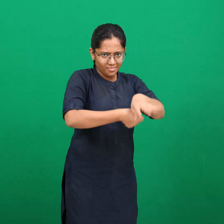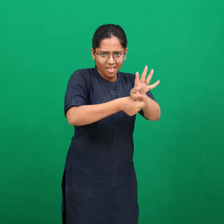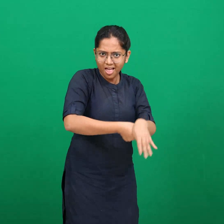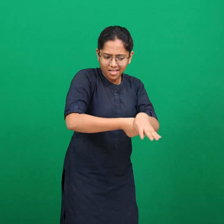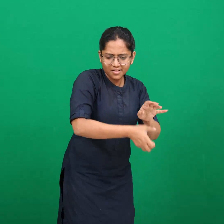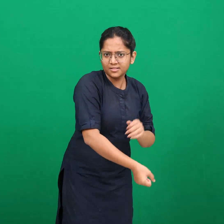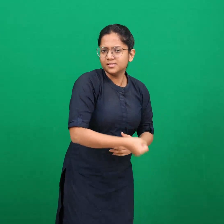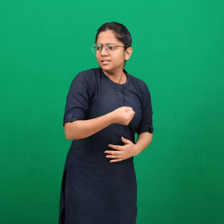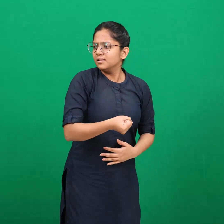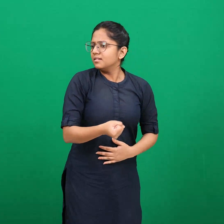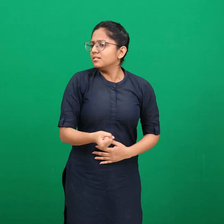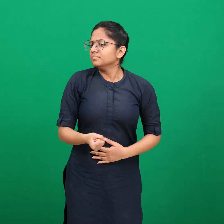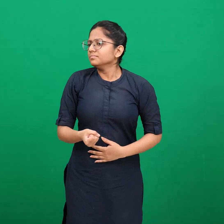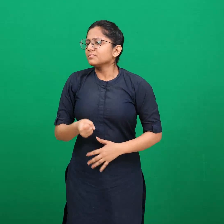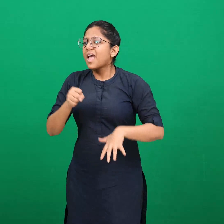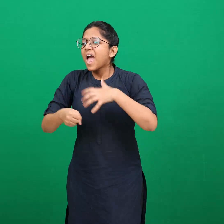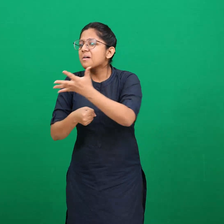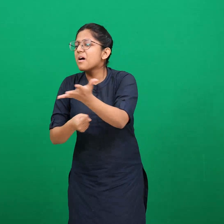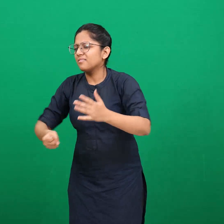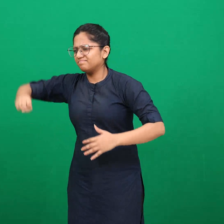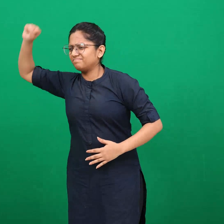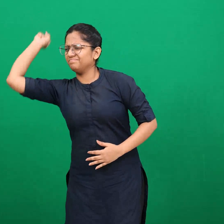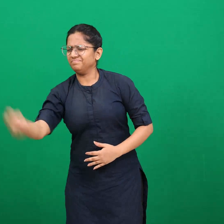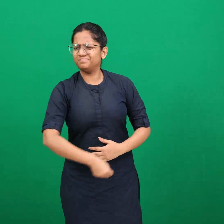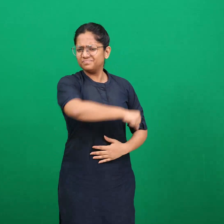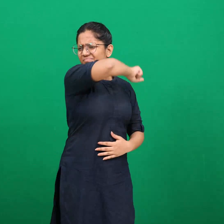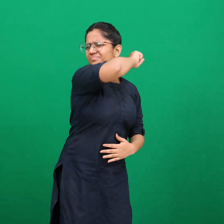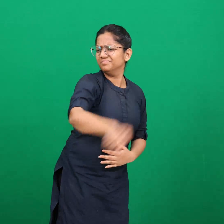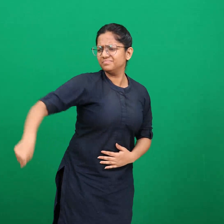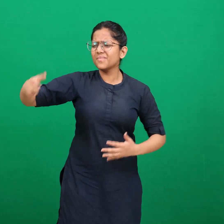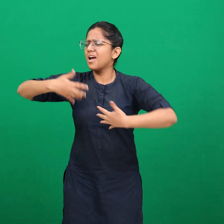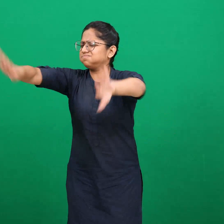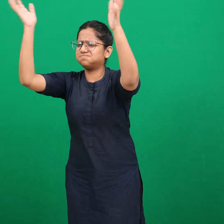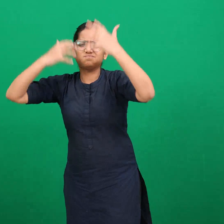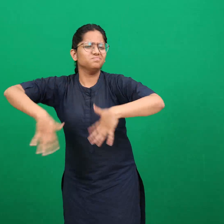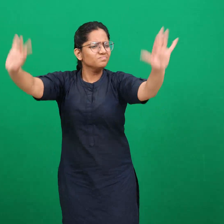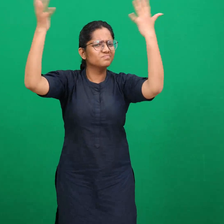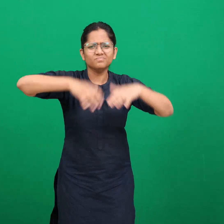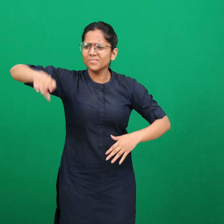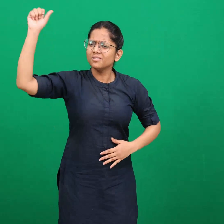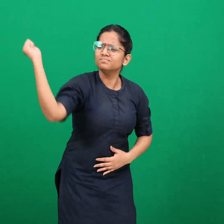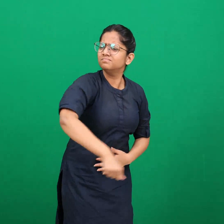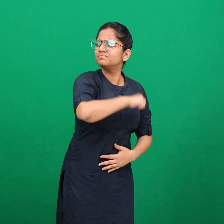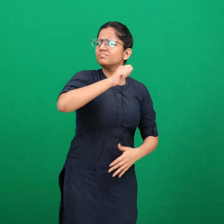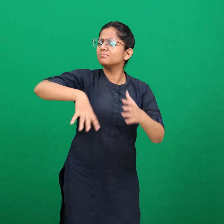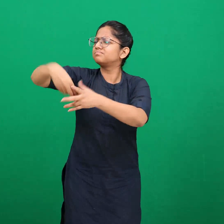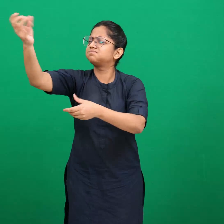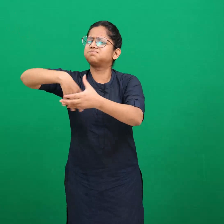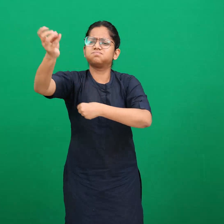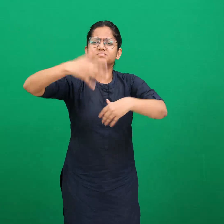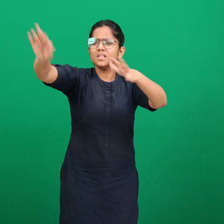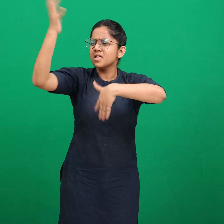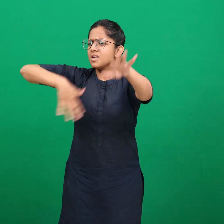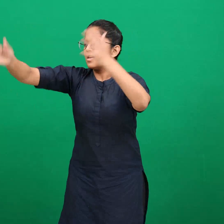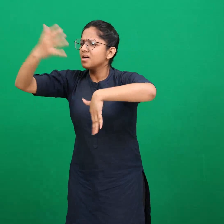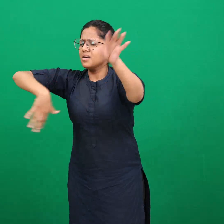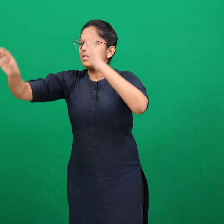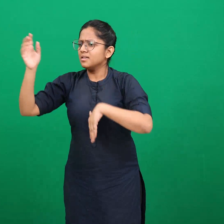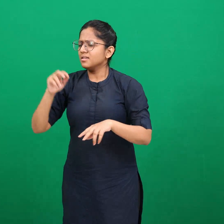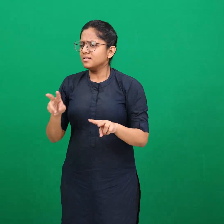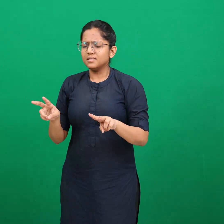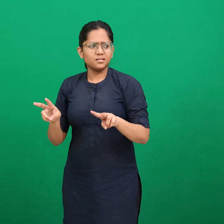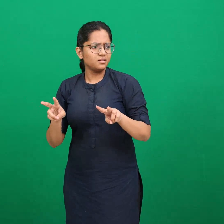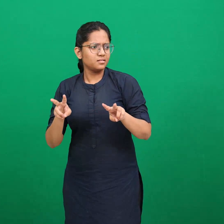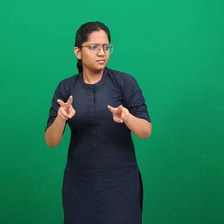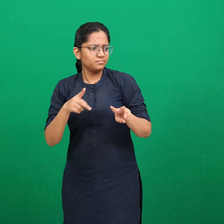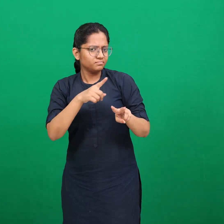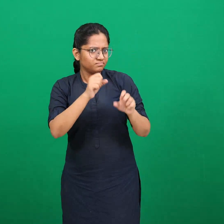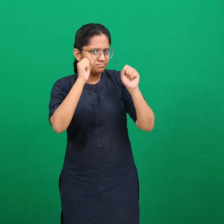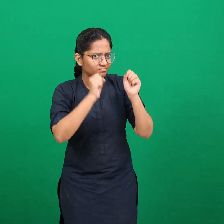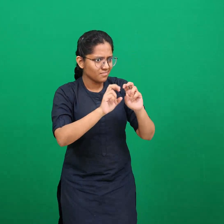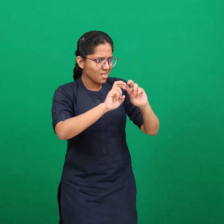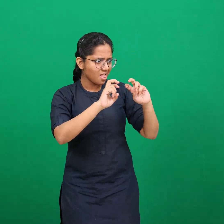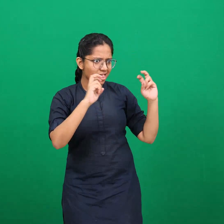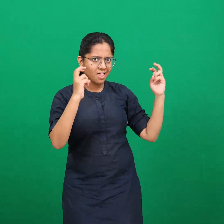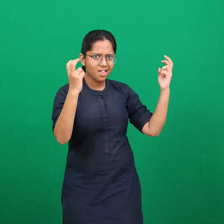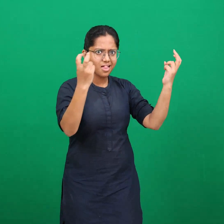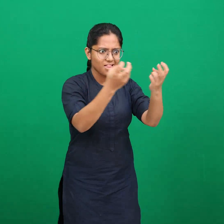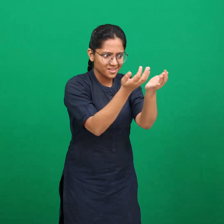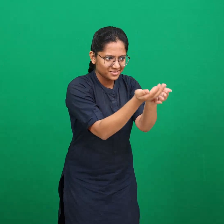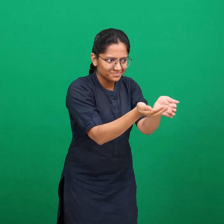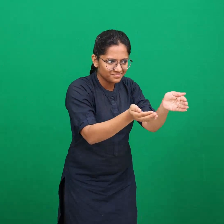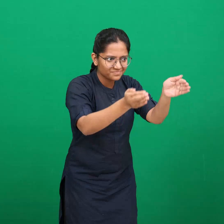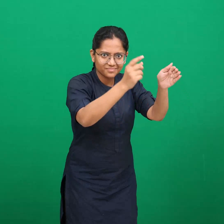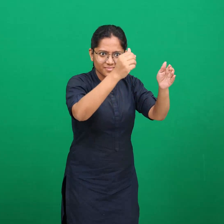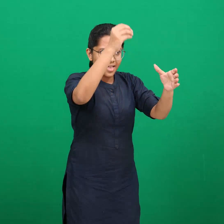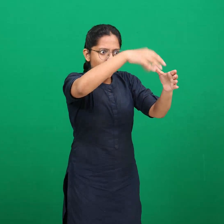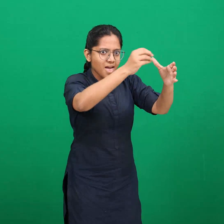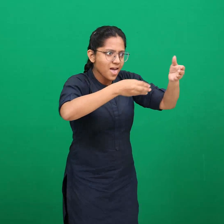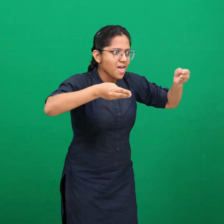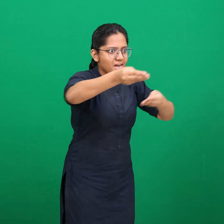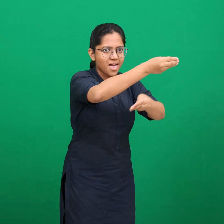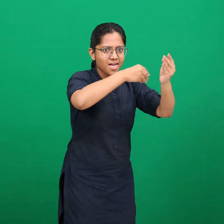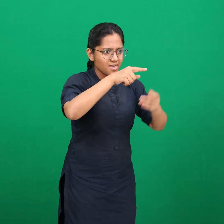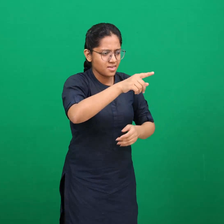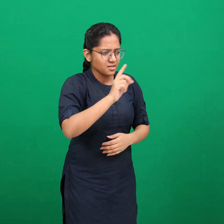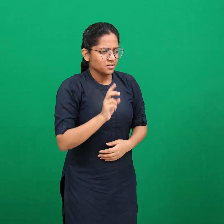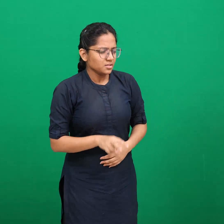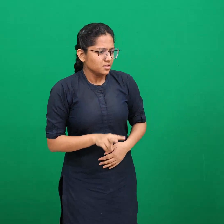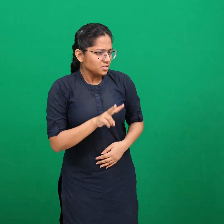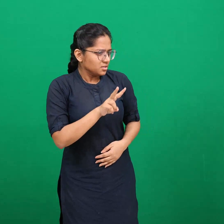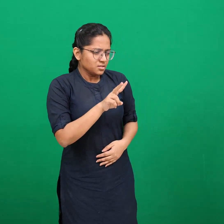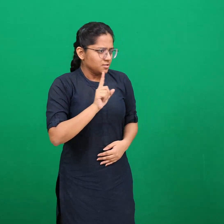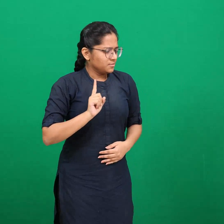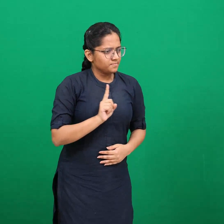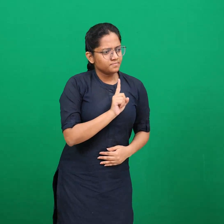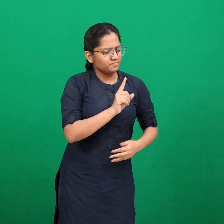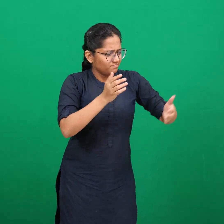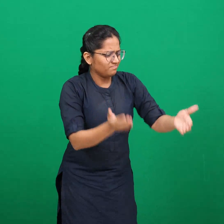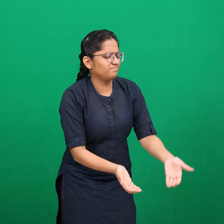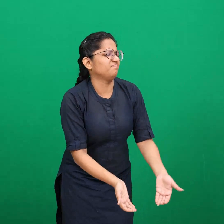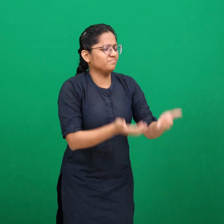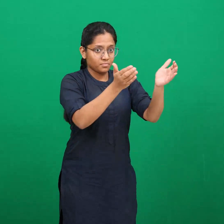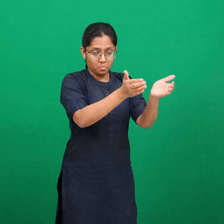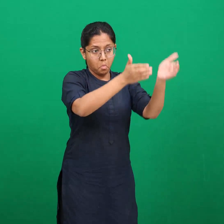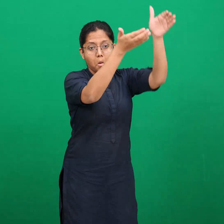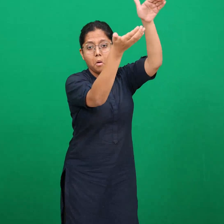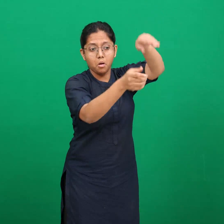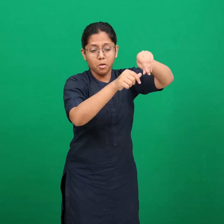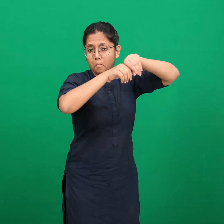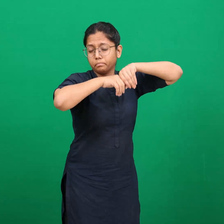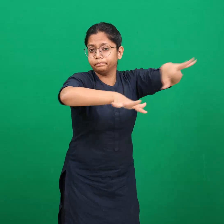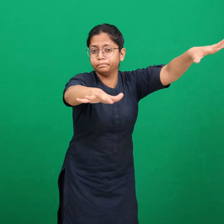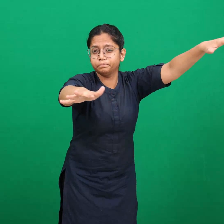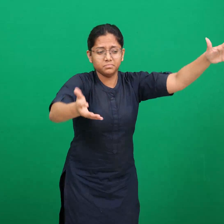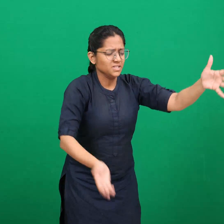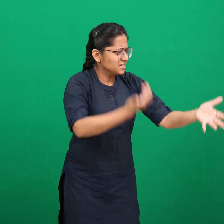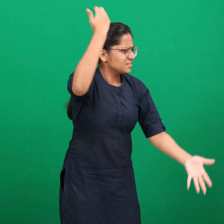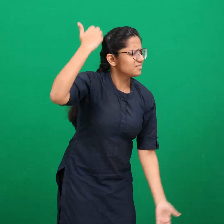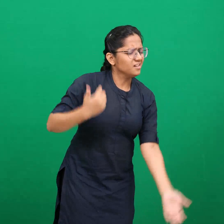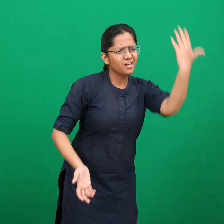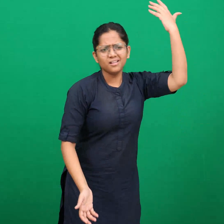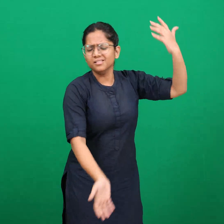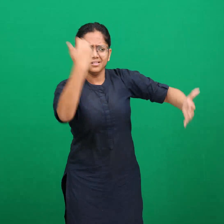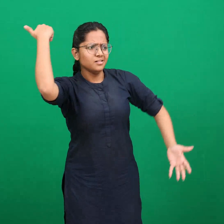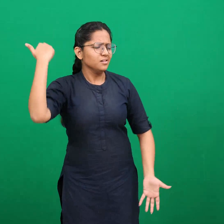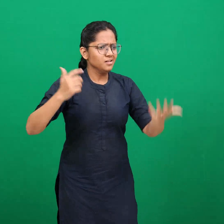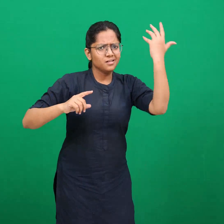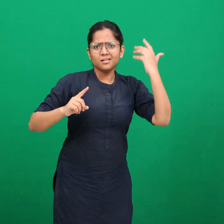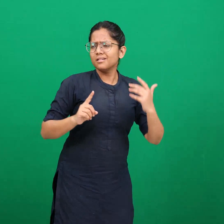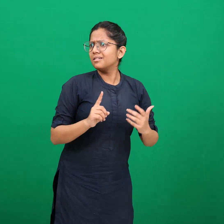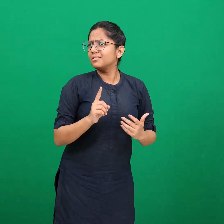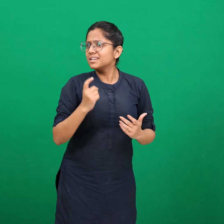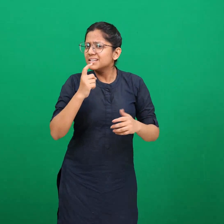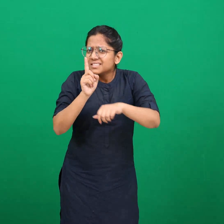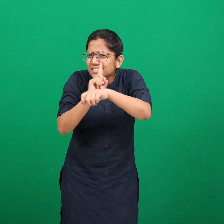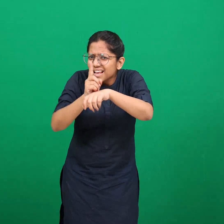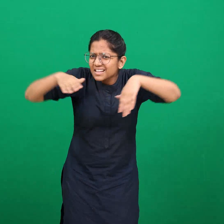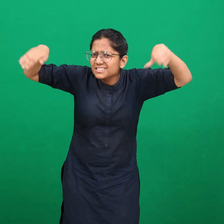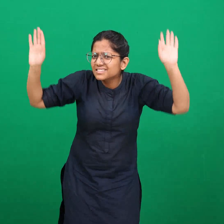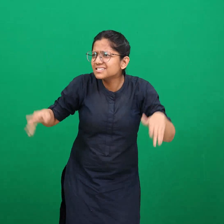He poured out the coins of the money changers and overturned their tables.